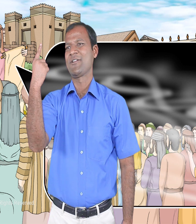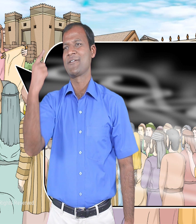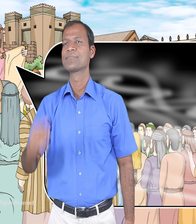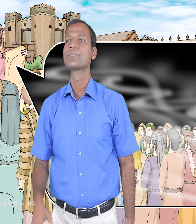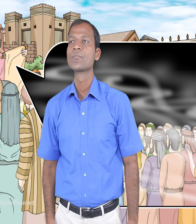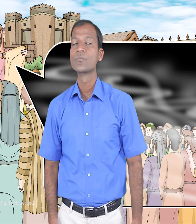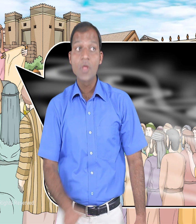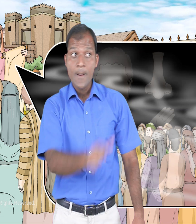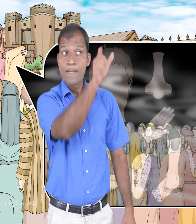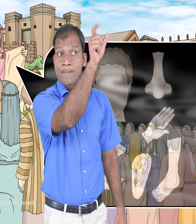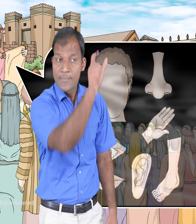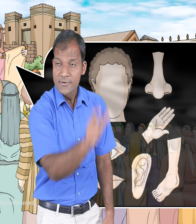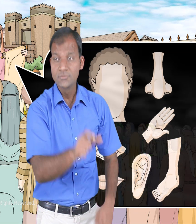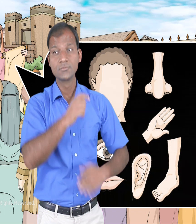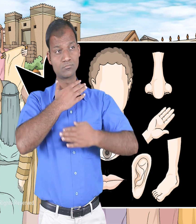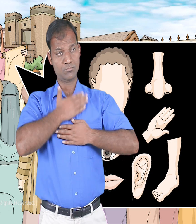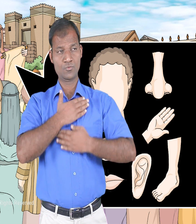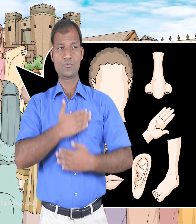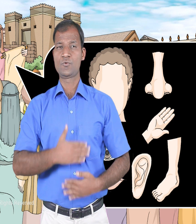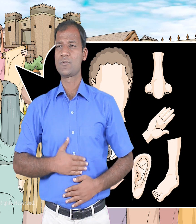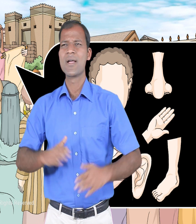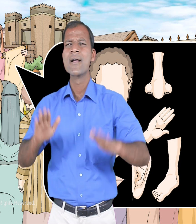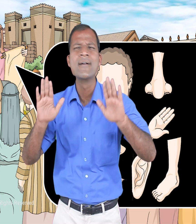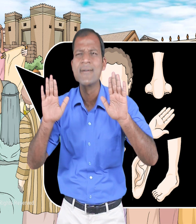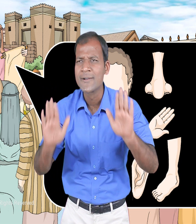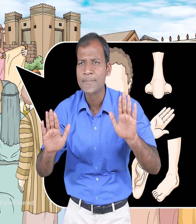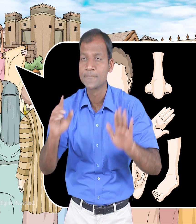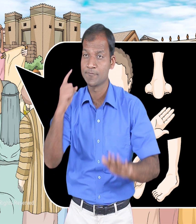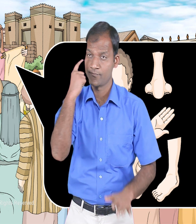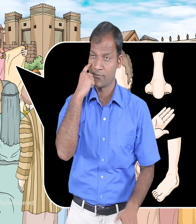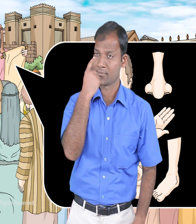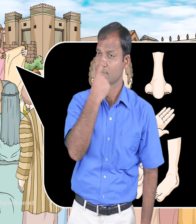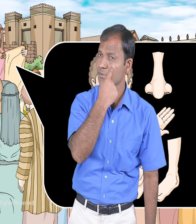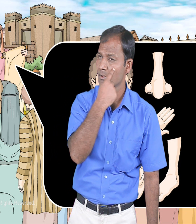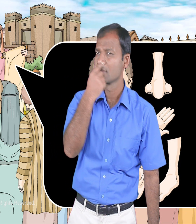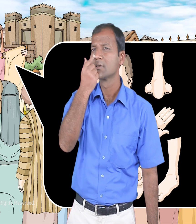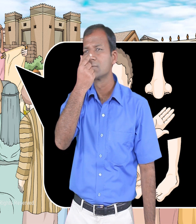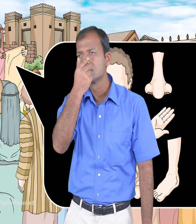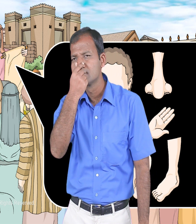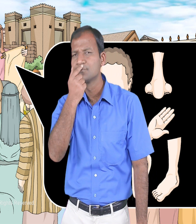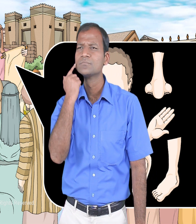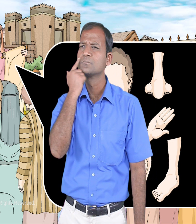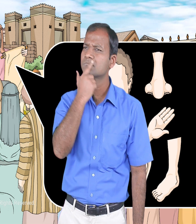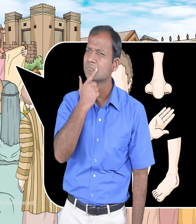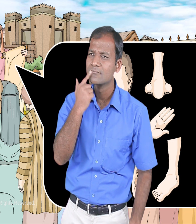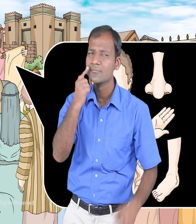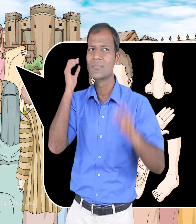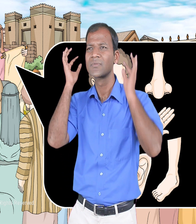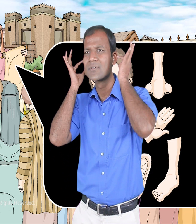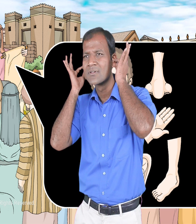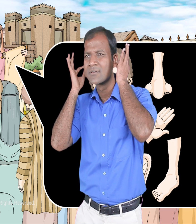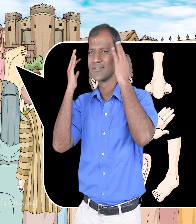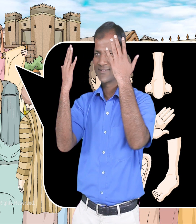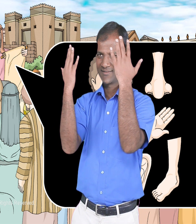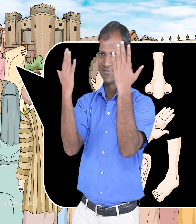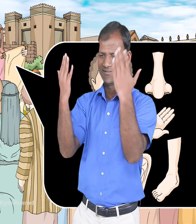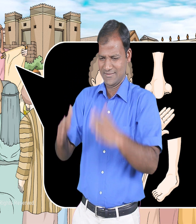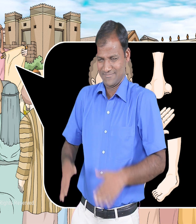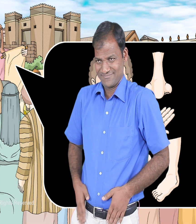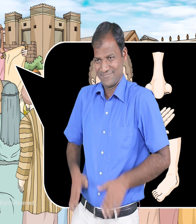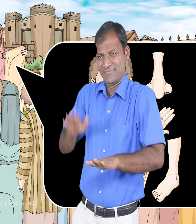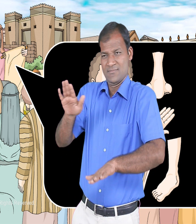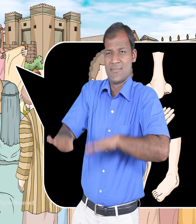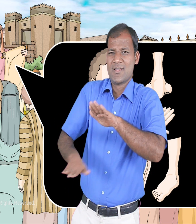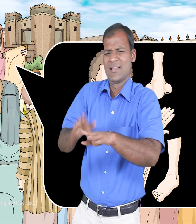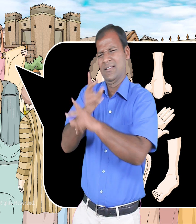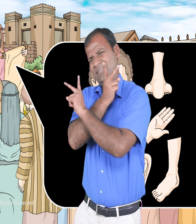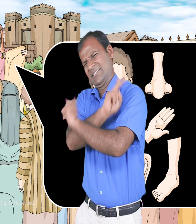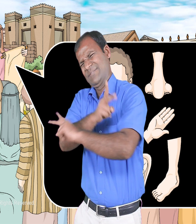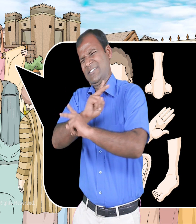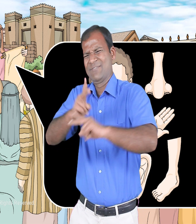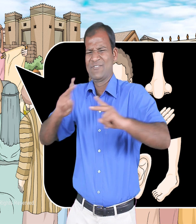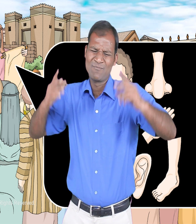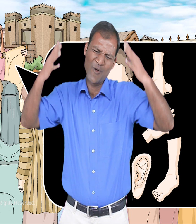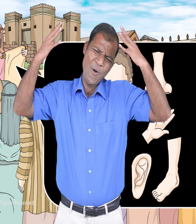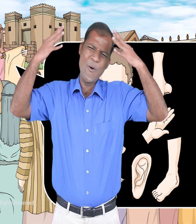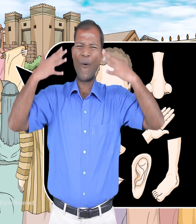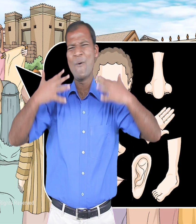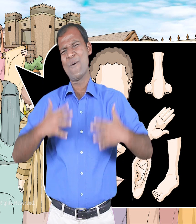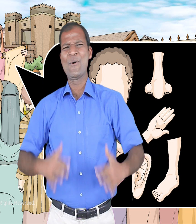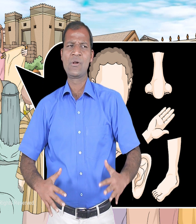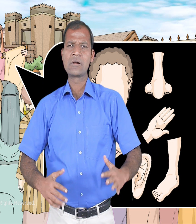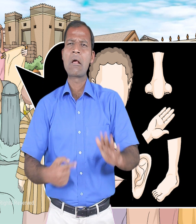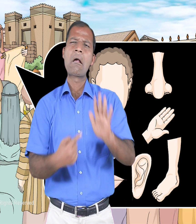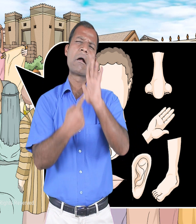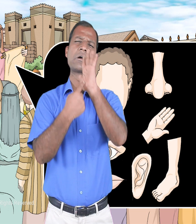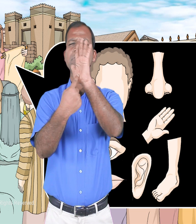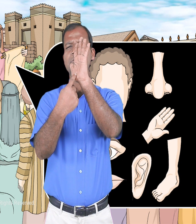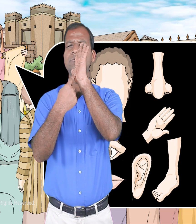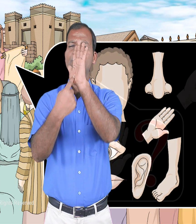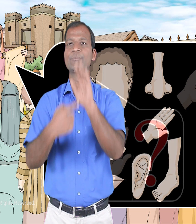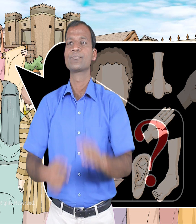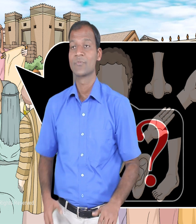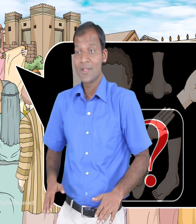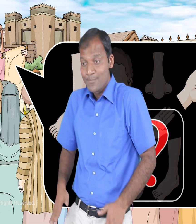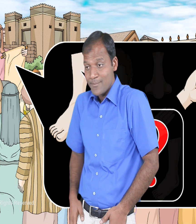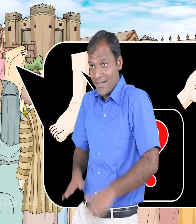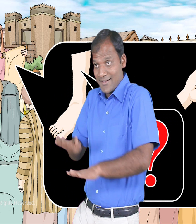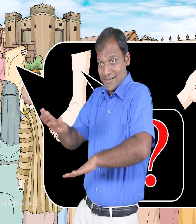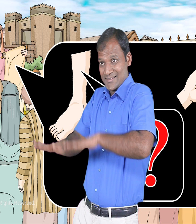For the body does not consist of one part, but of many.